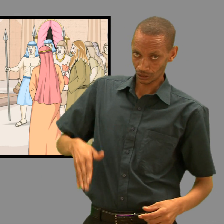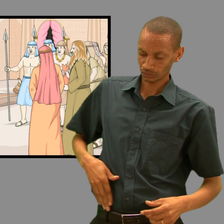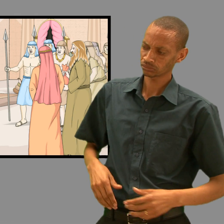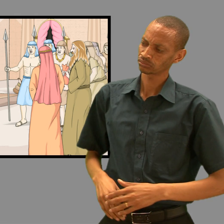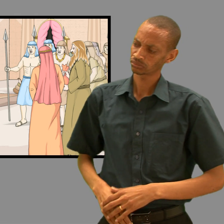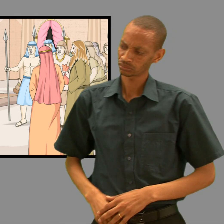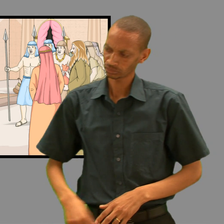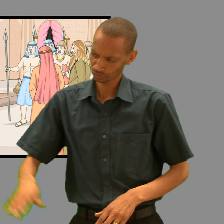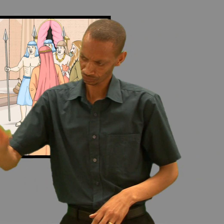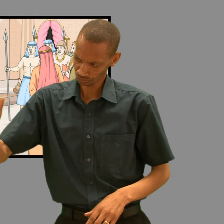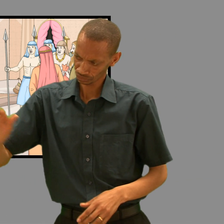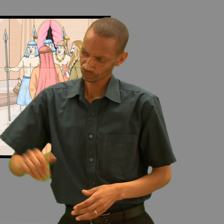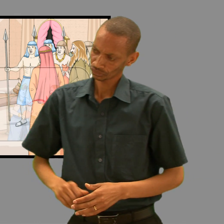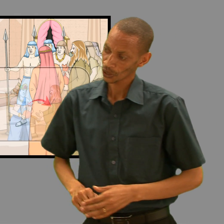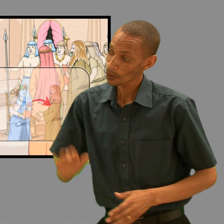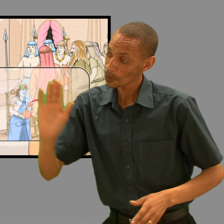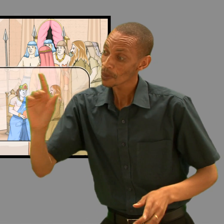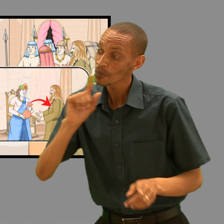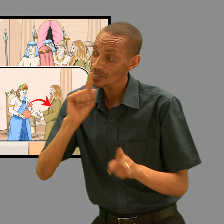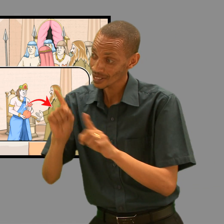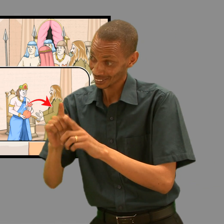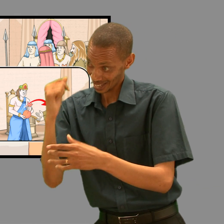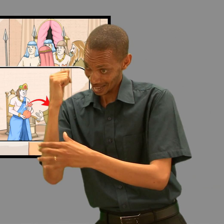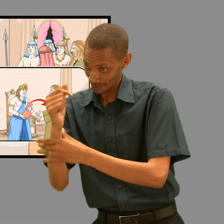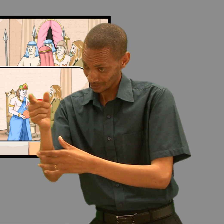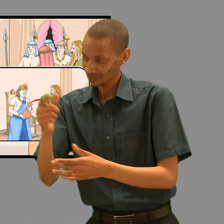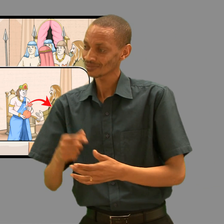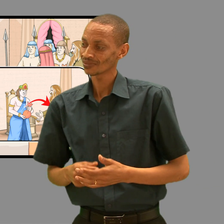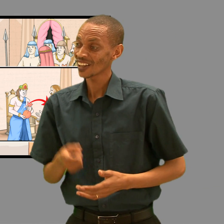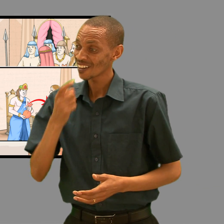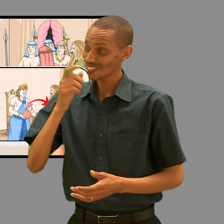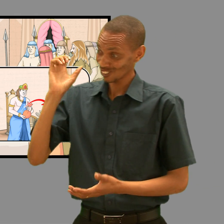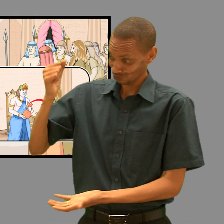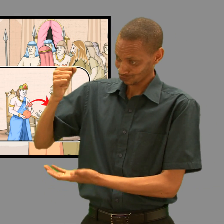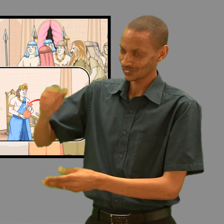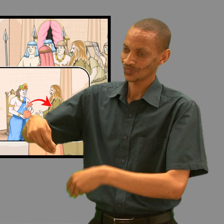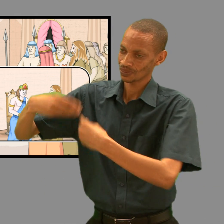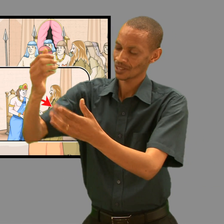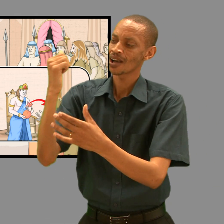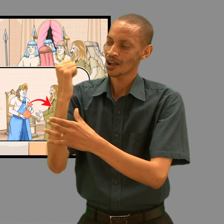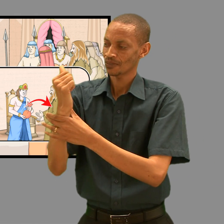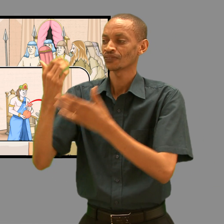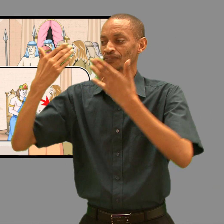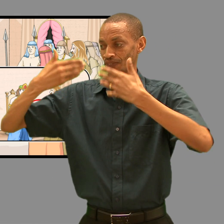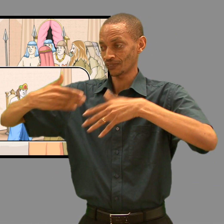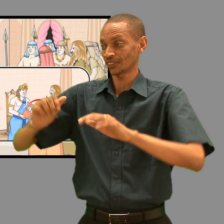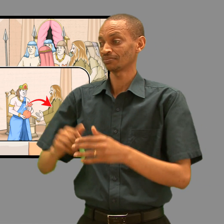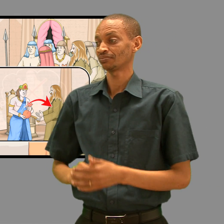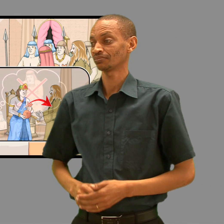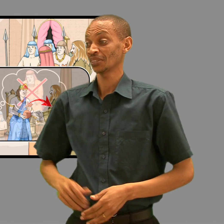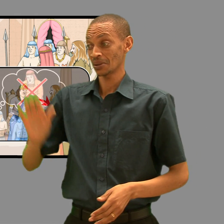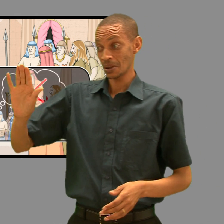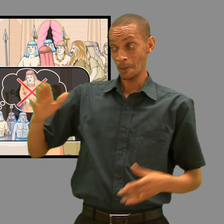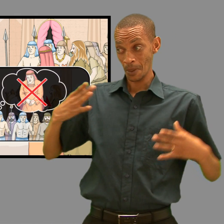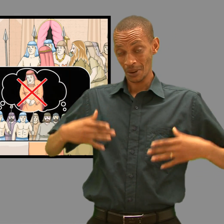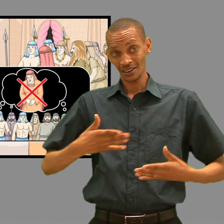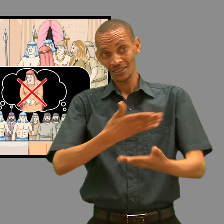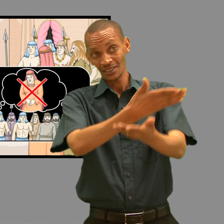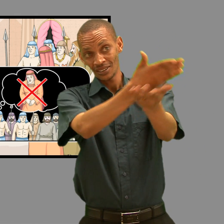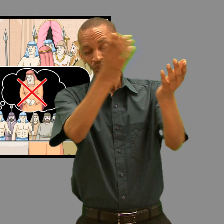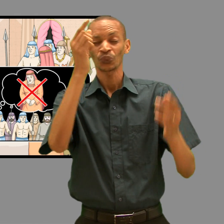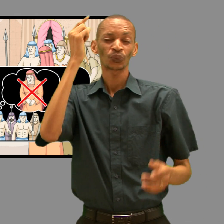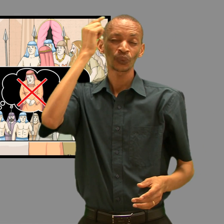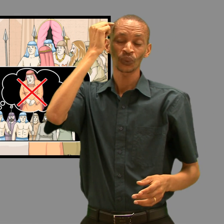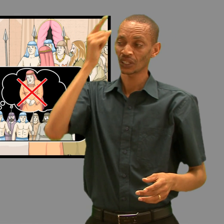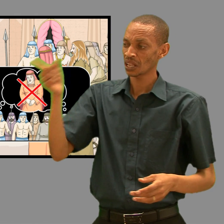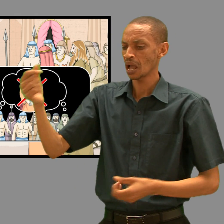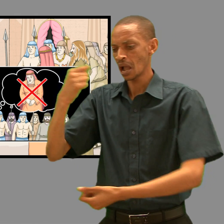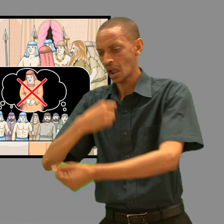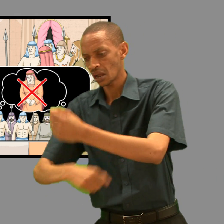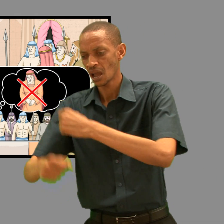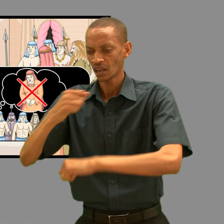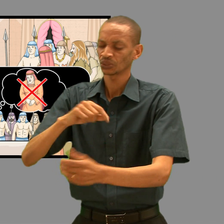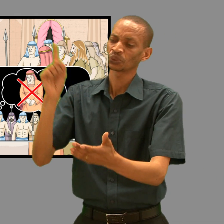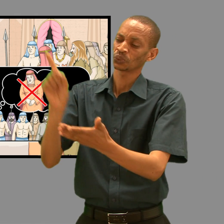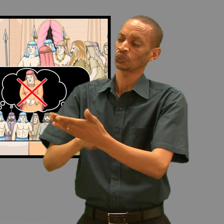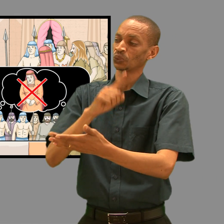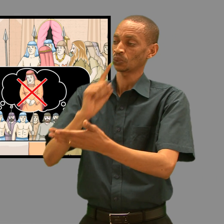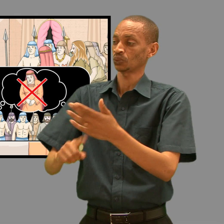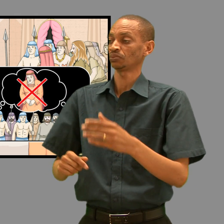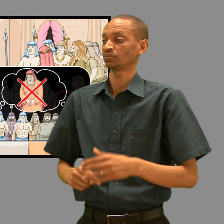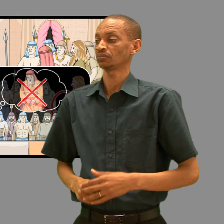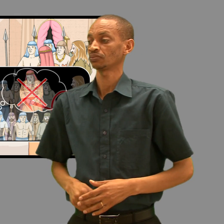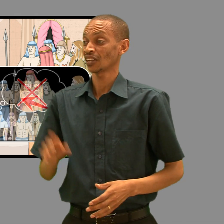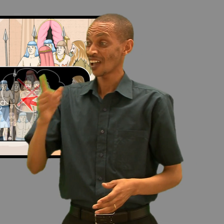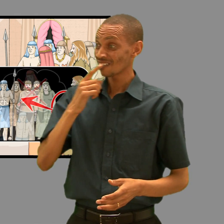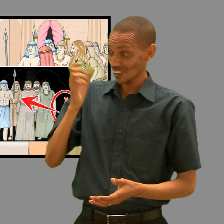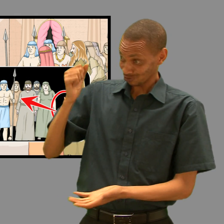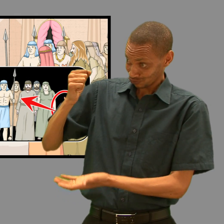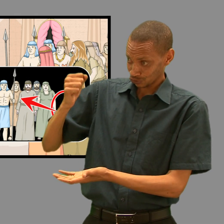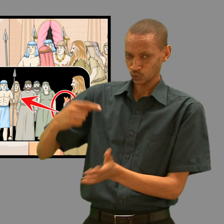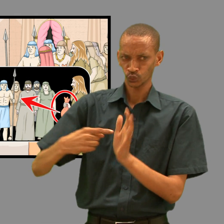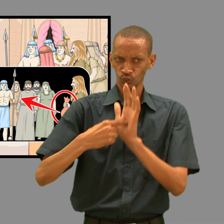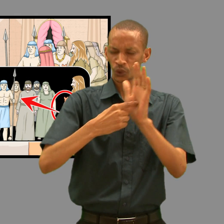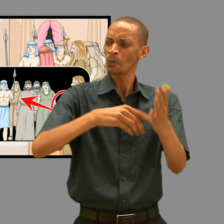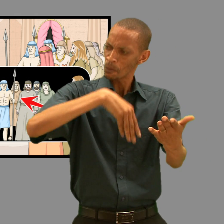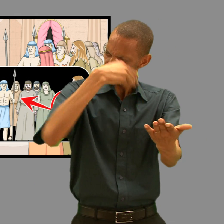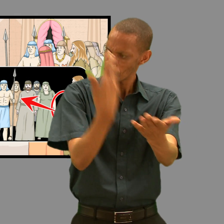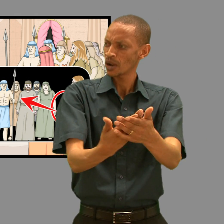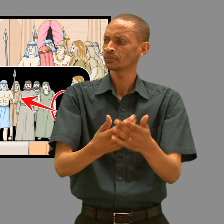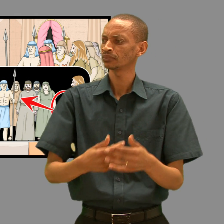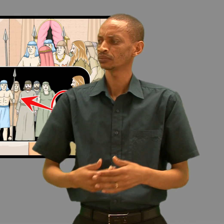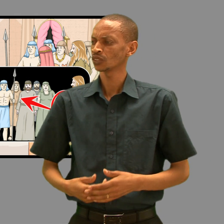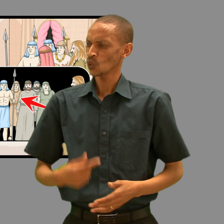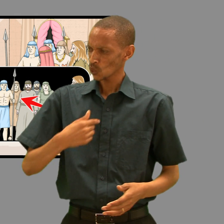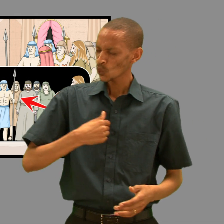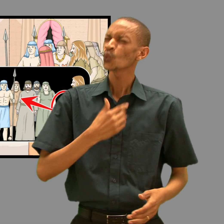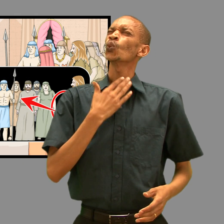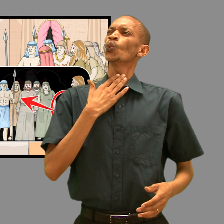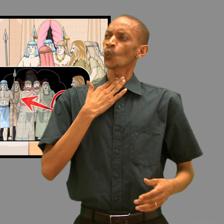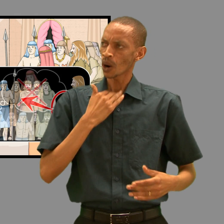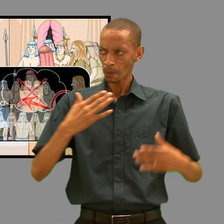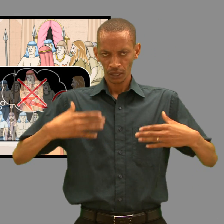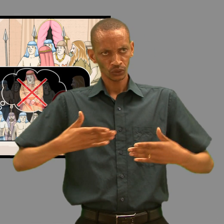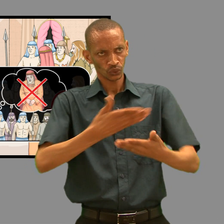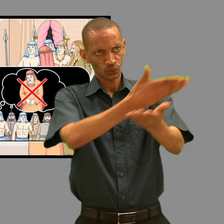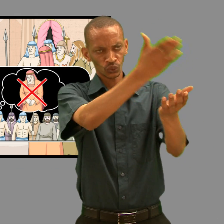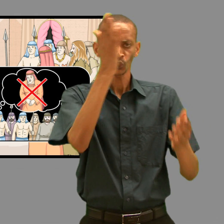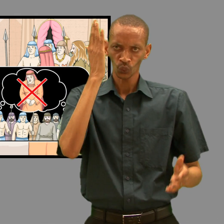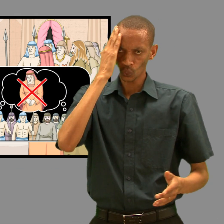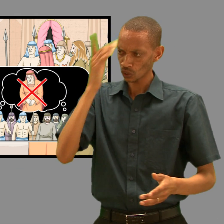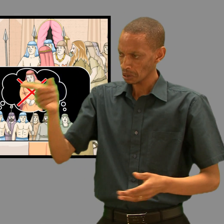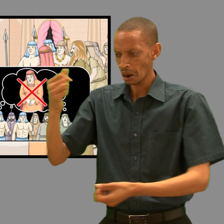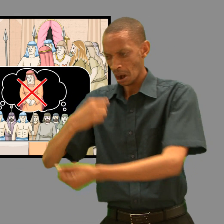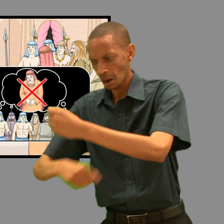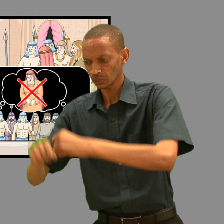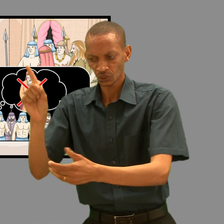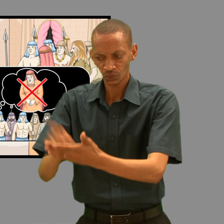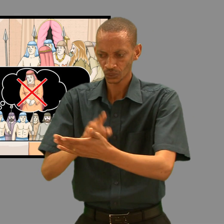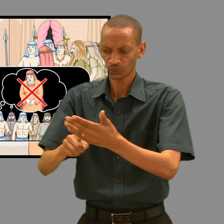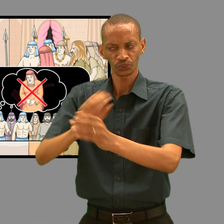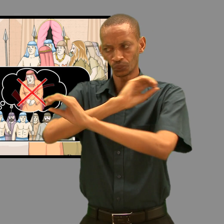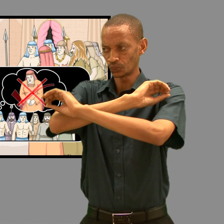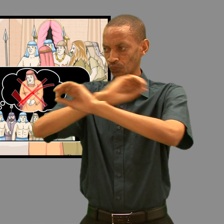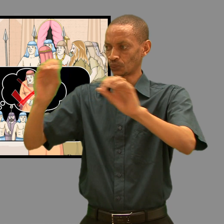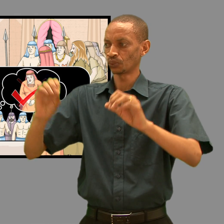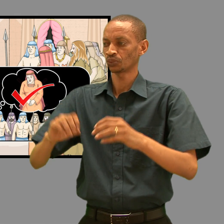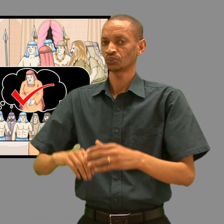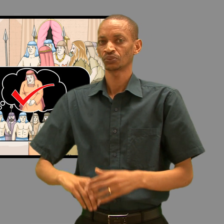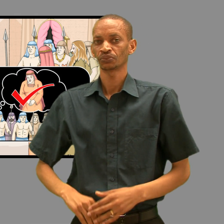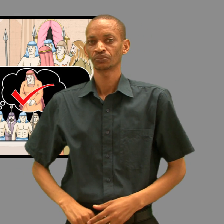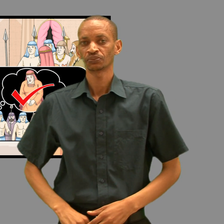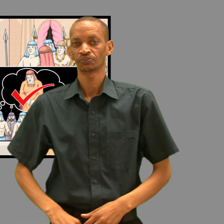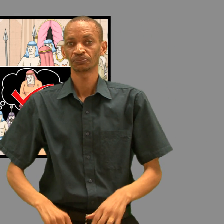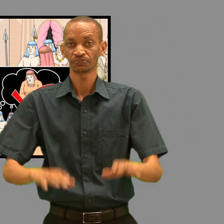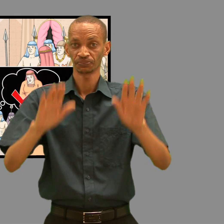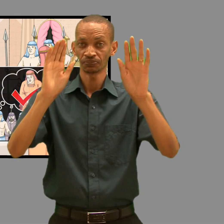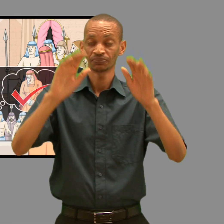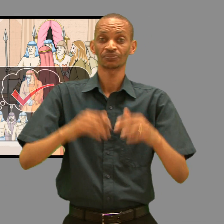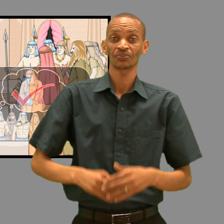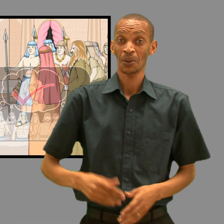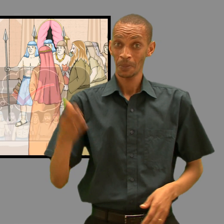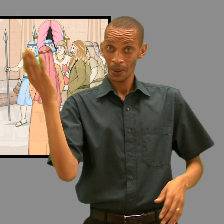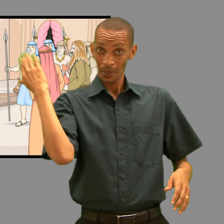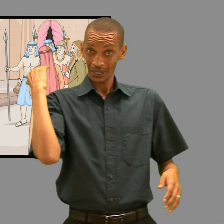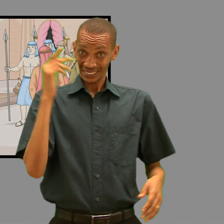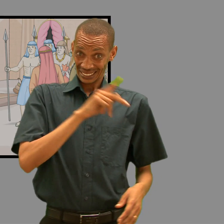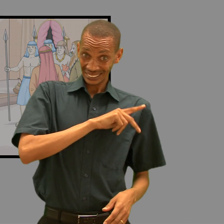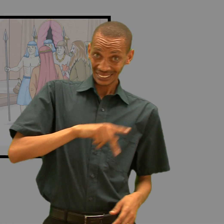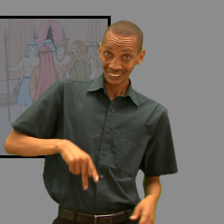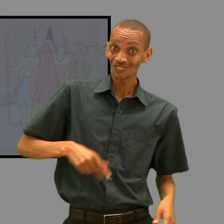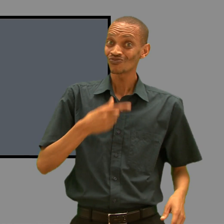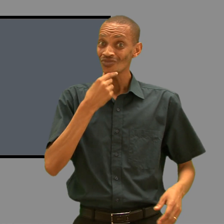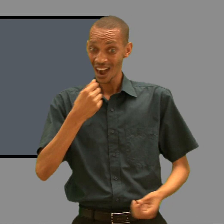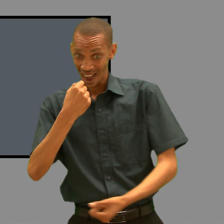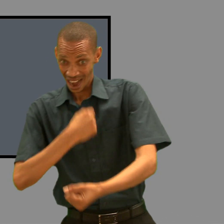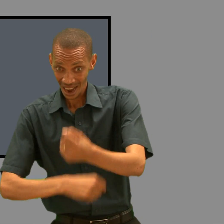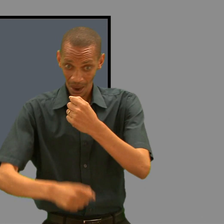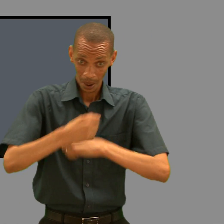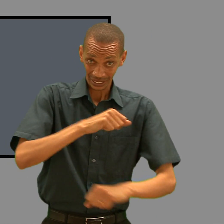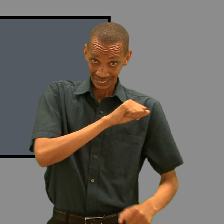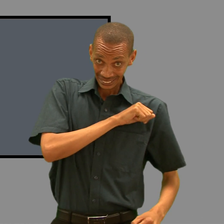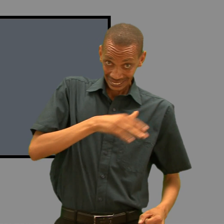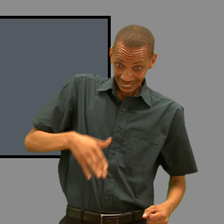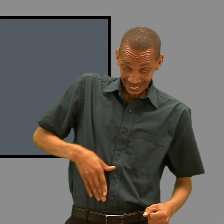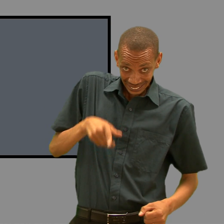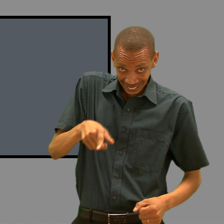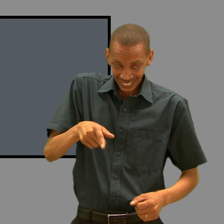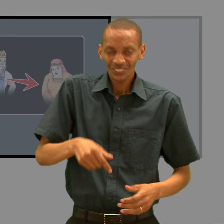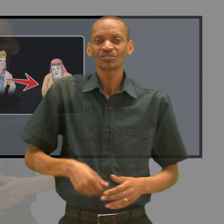And he said to Sarah, “See, I am giving your brother a thousand pieces of silver. It is your vindication before all who are with you; you are completely cleared.”